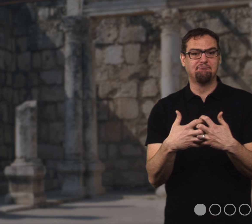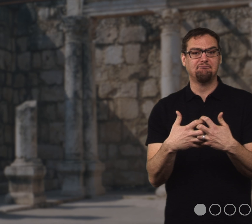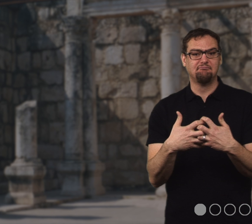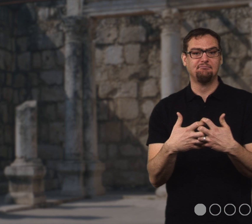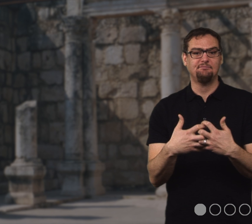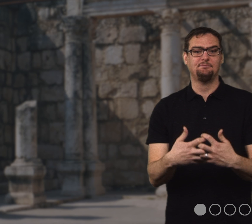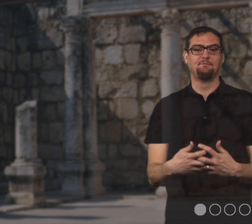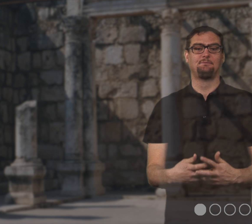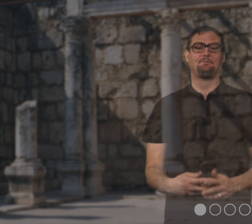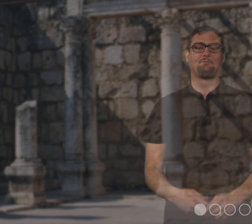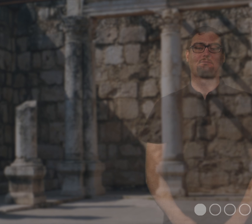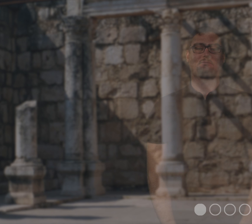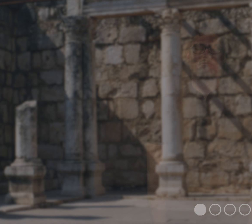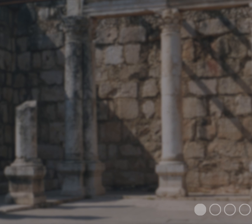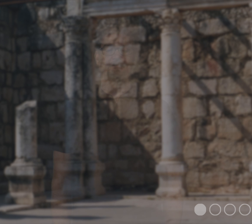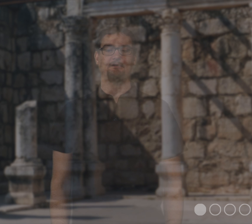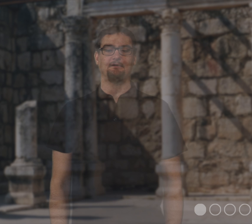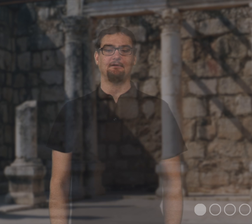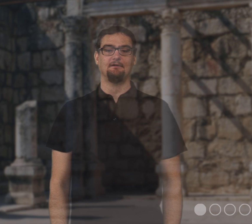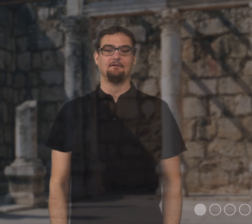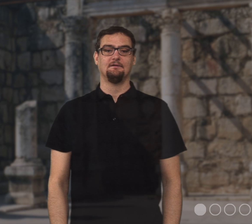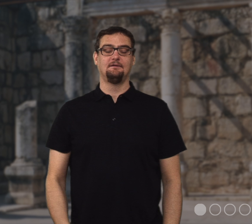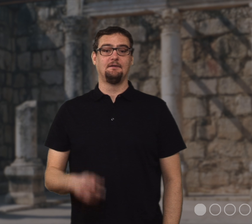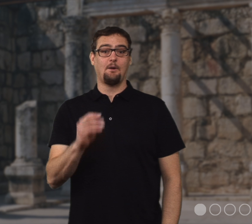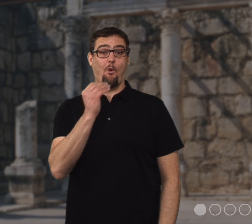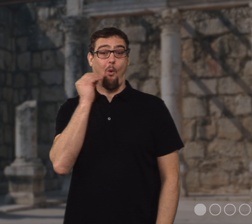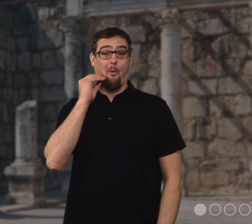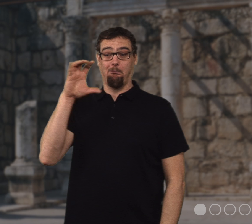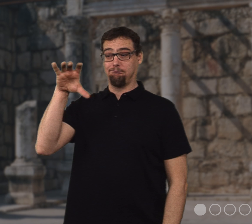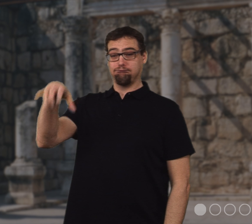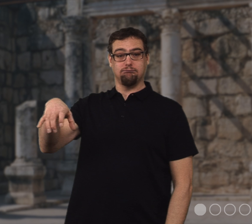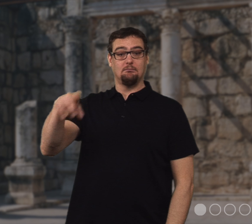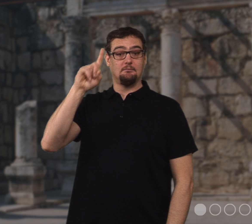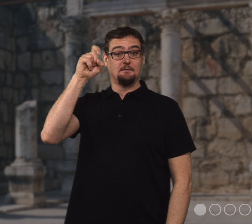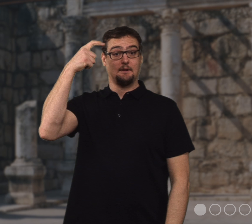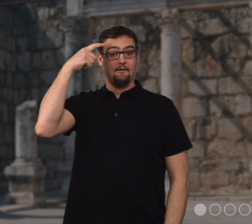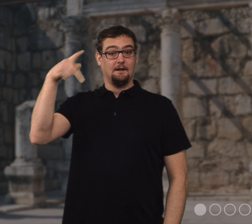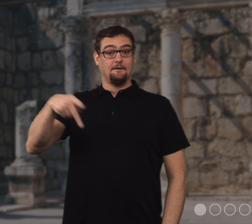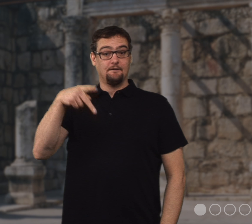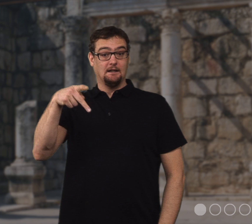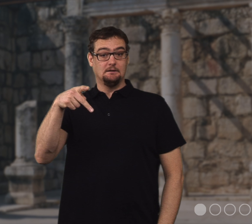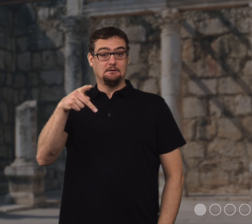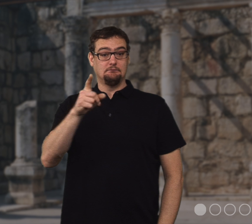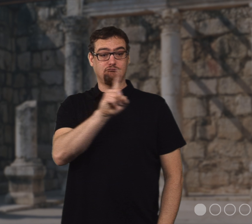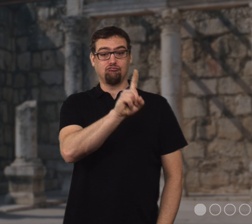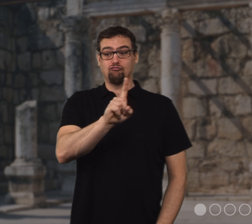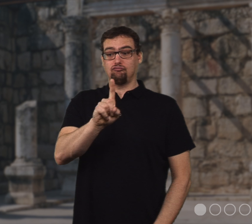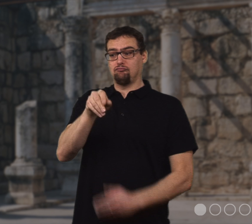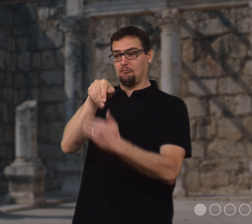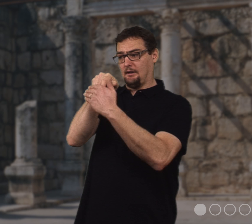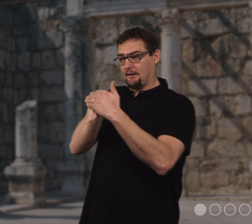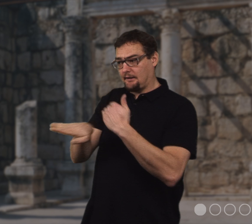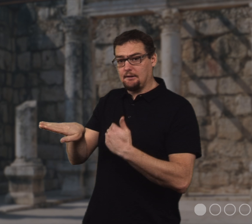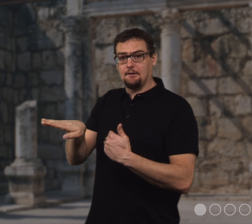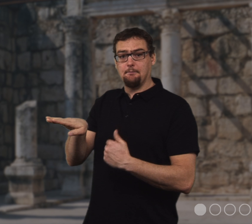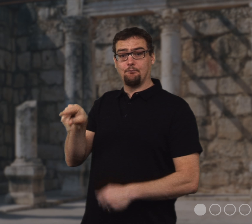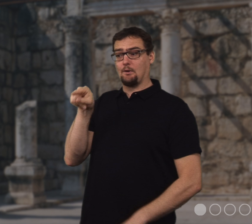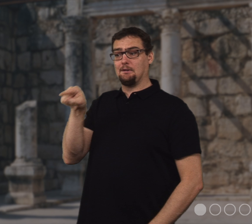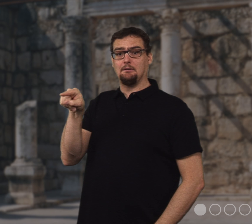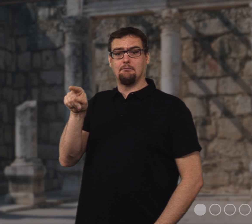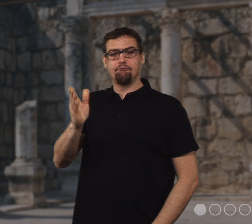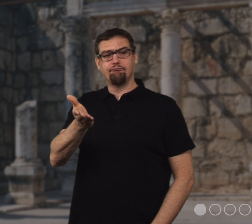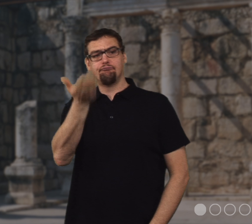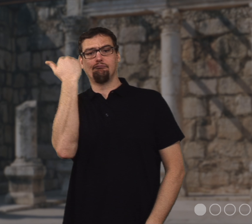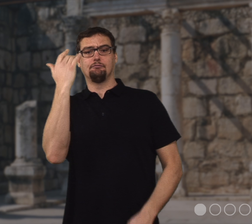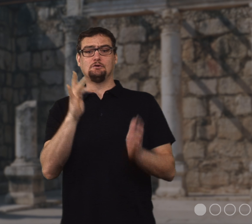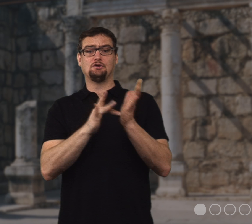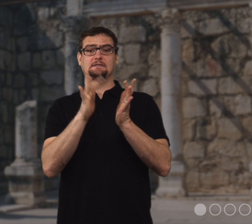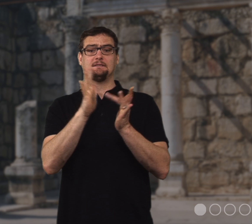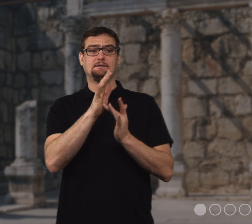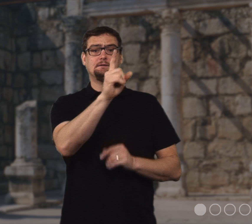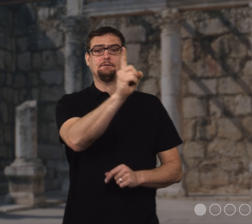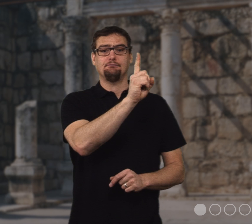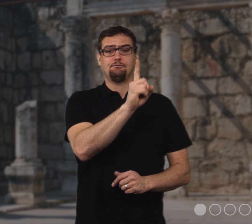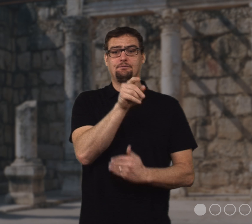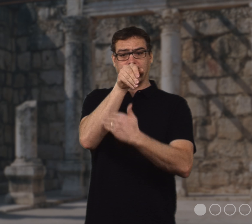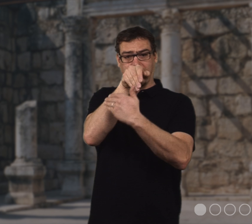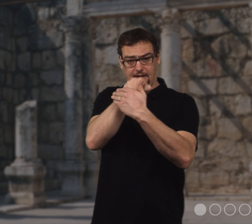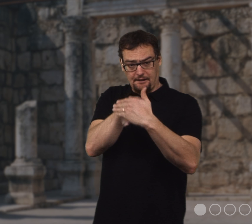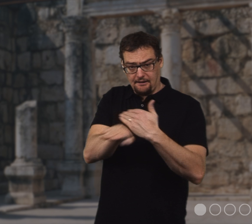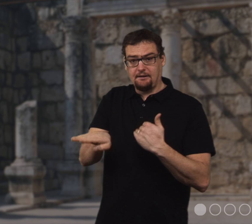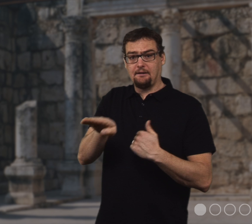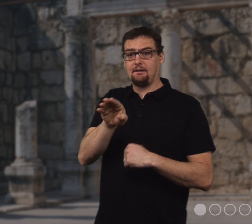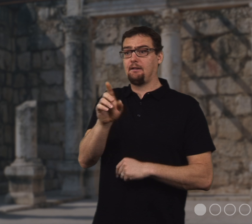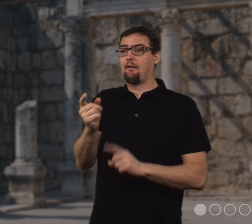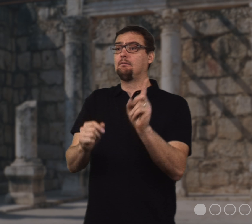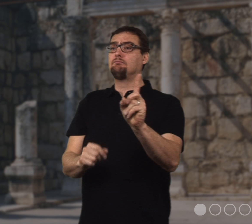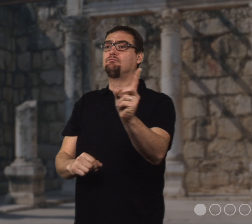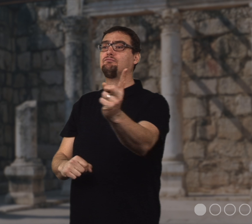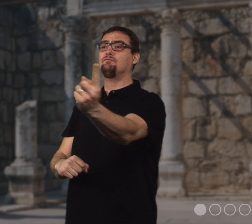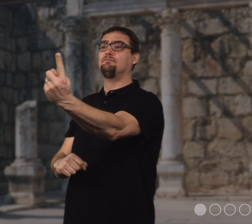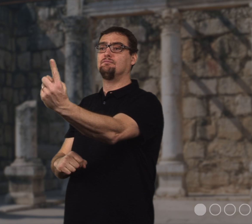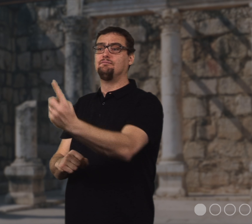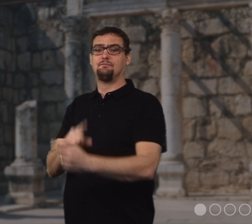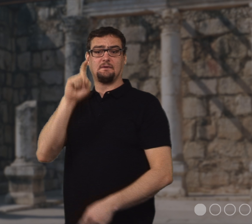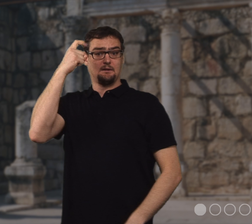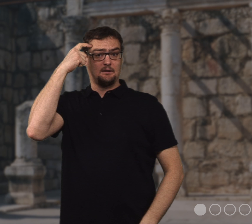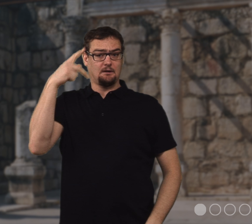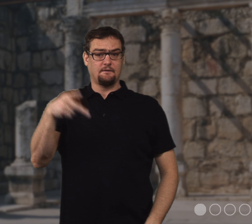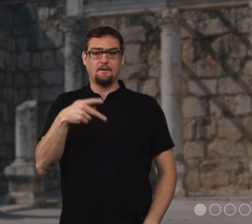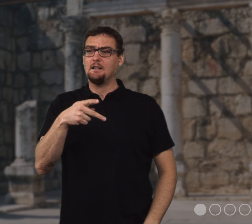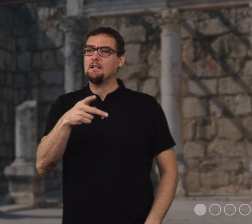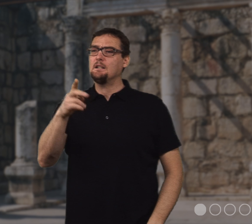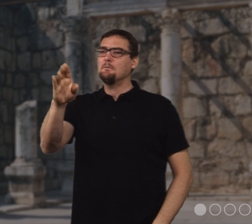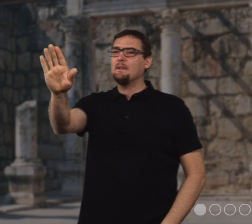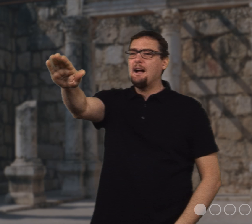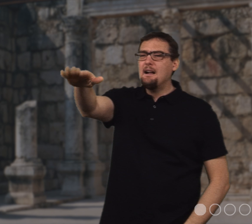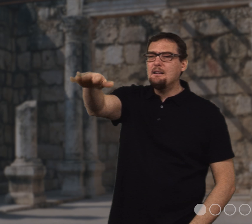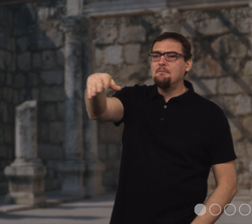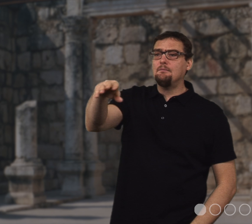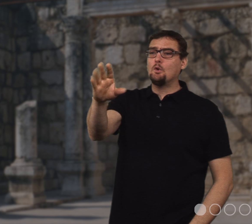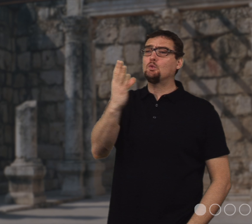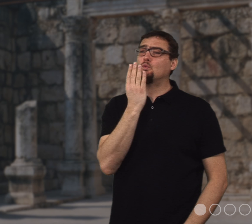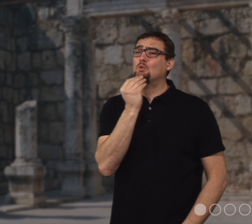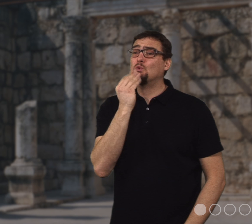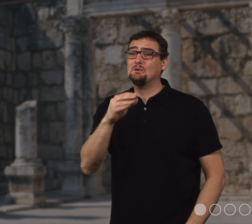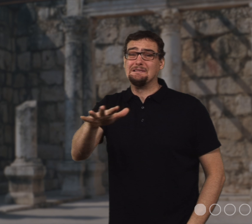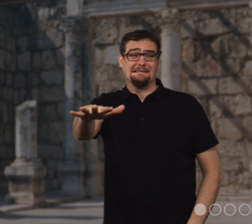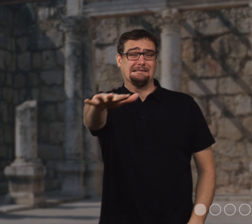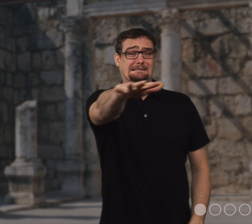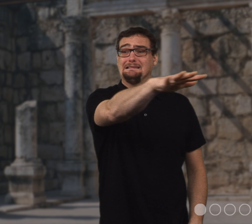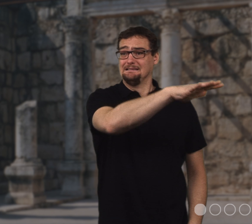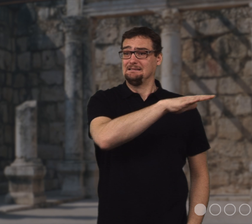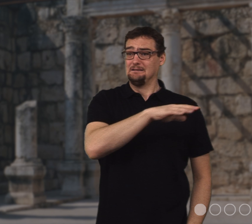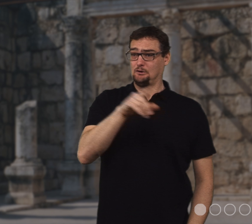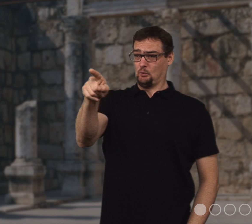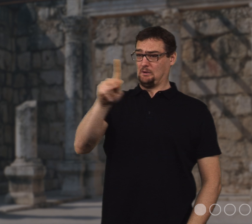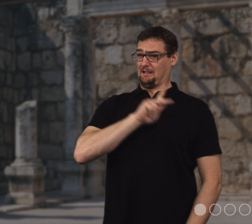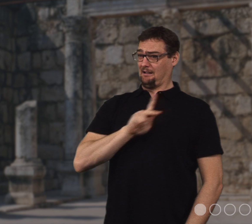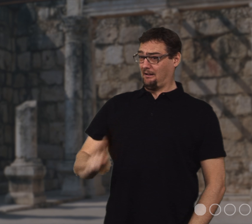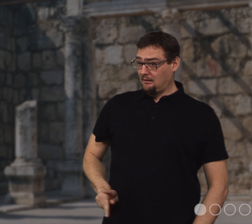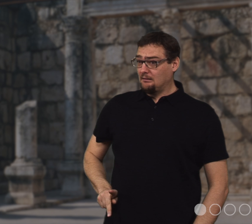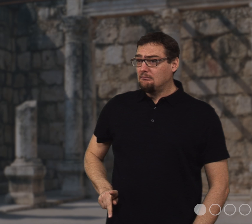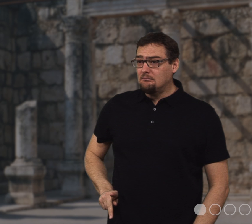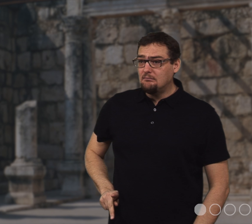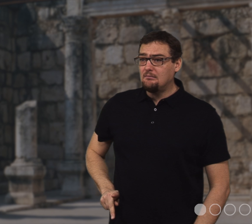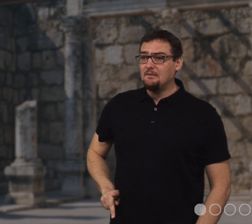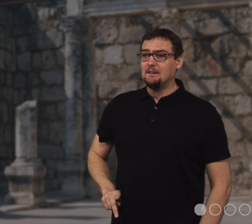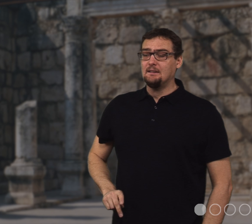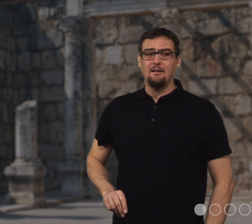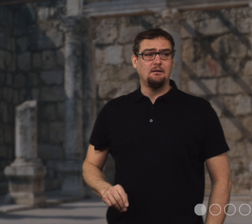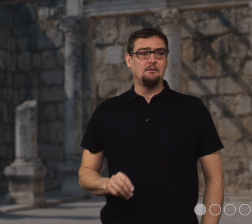Pilate went back into the Praetorium, summoned Jesus, and asked Him, “Are You the King of the Jews?”